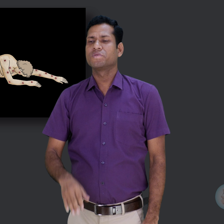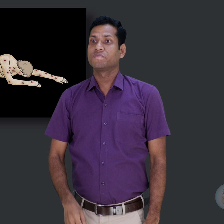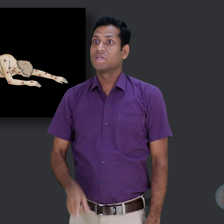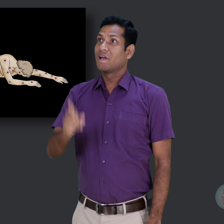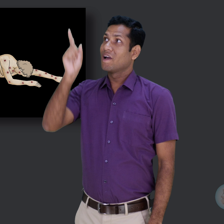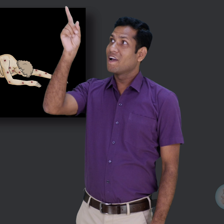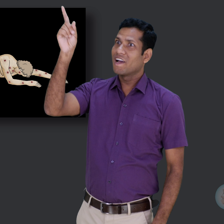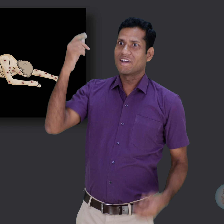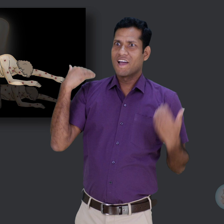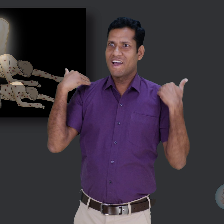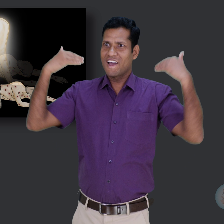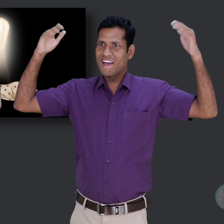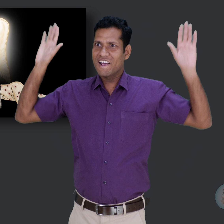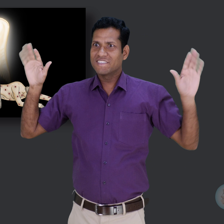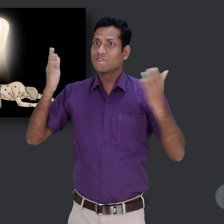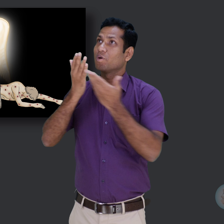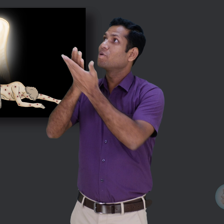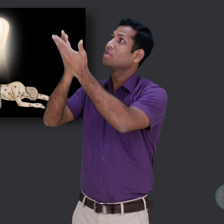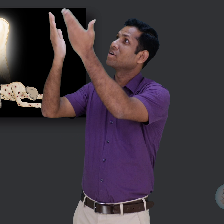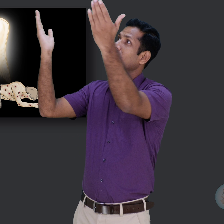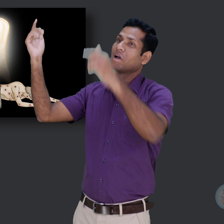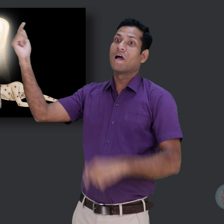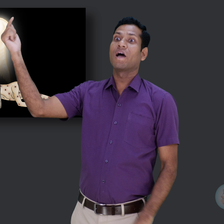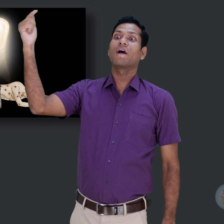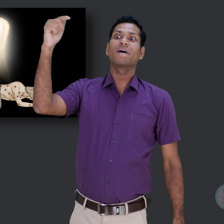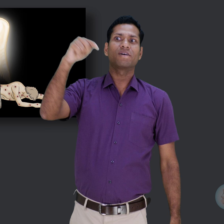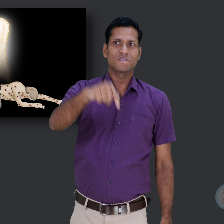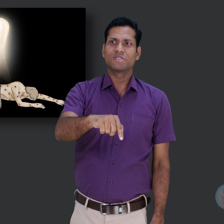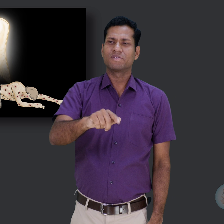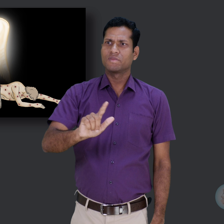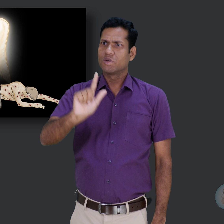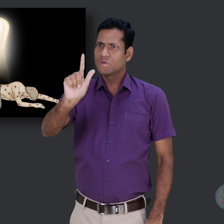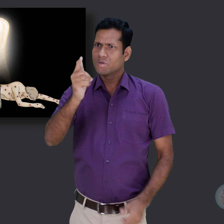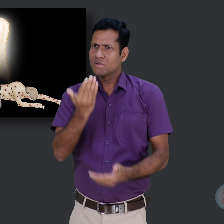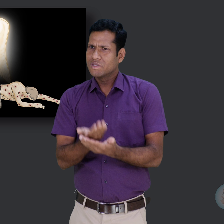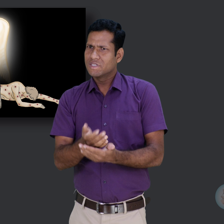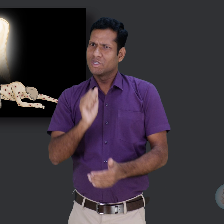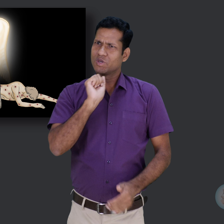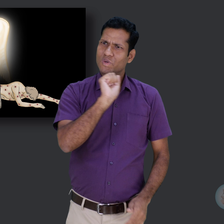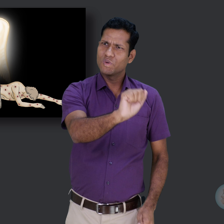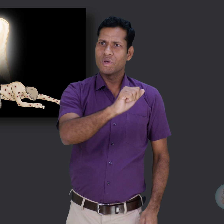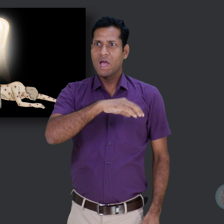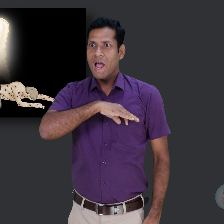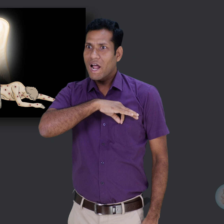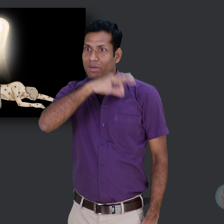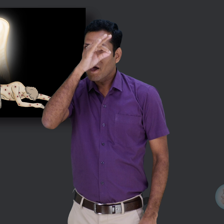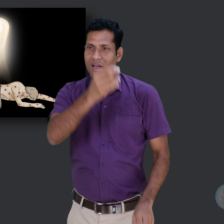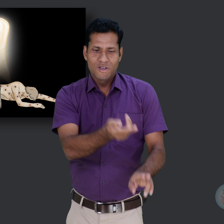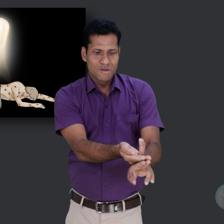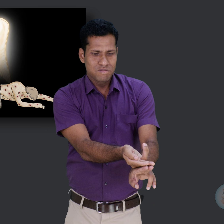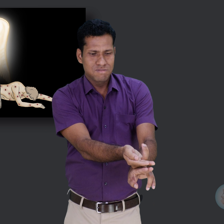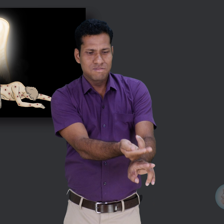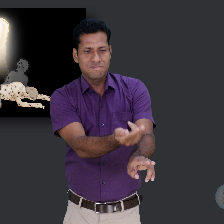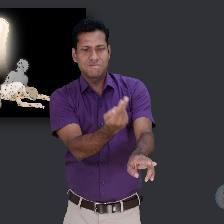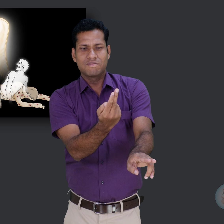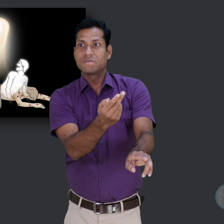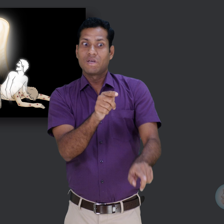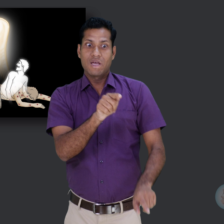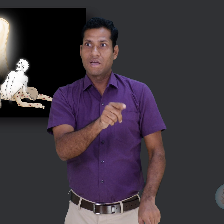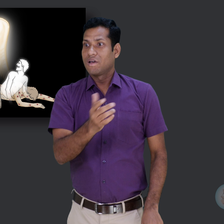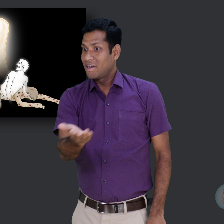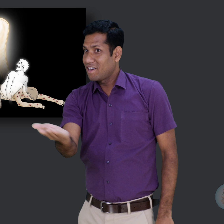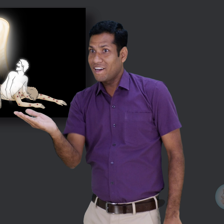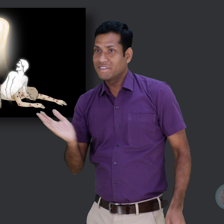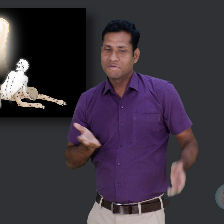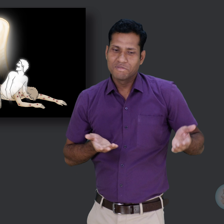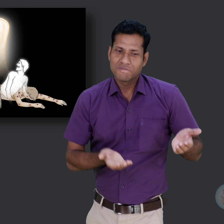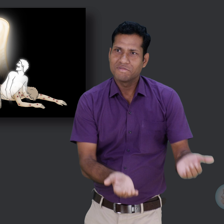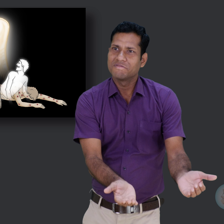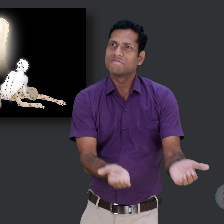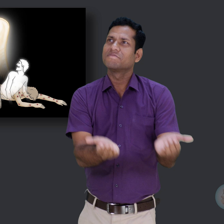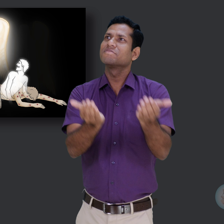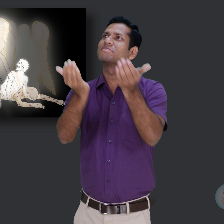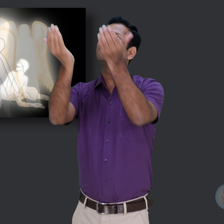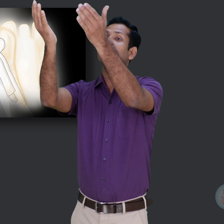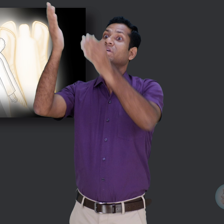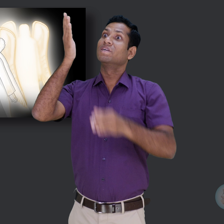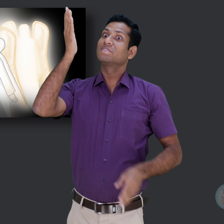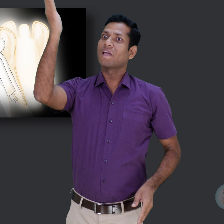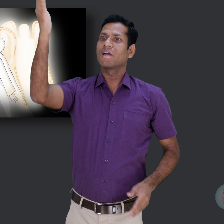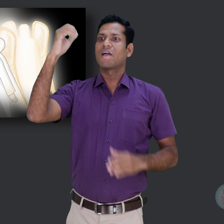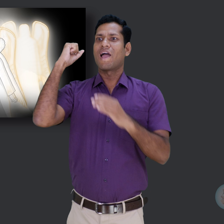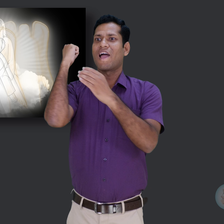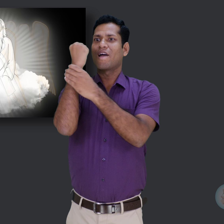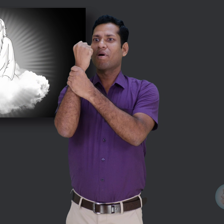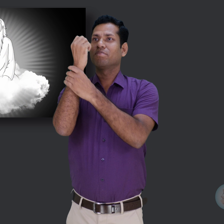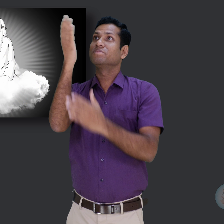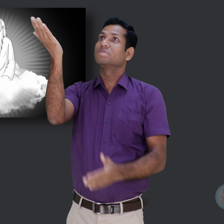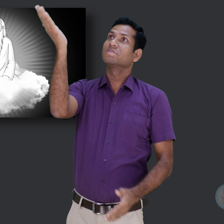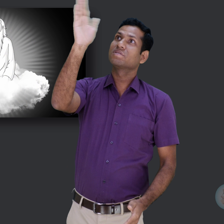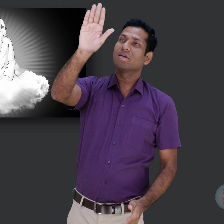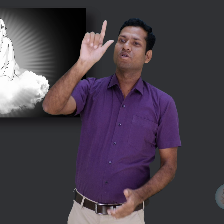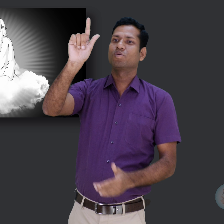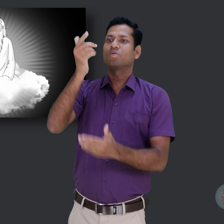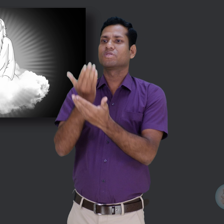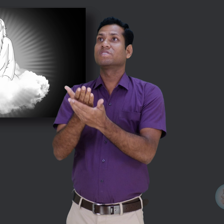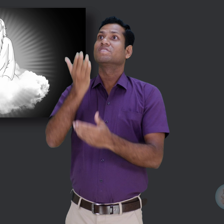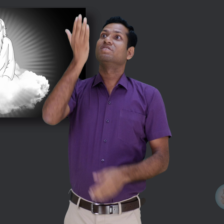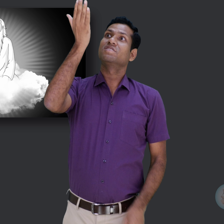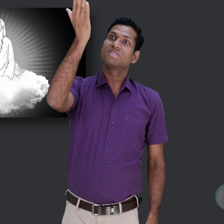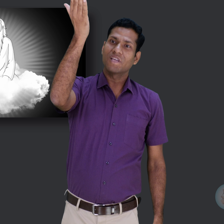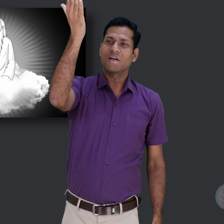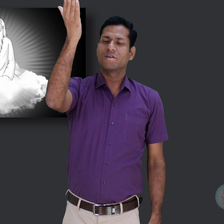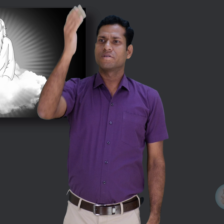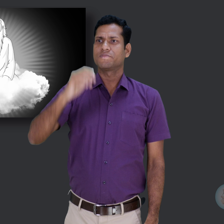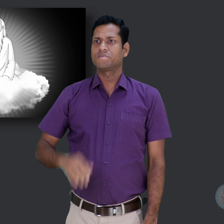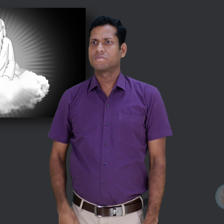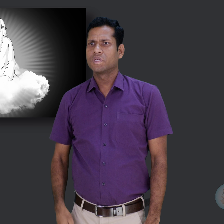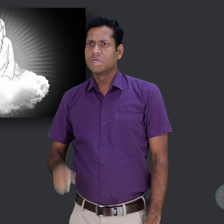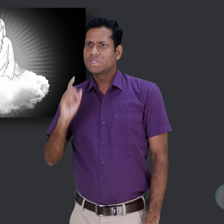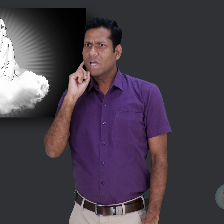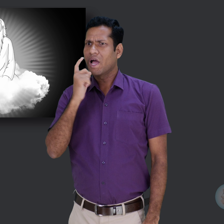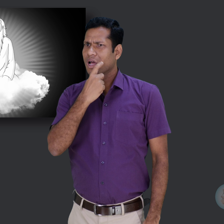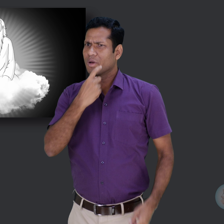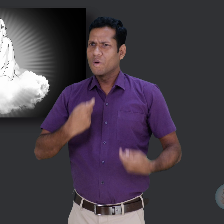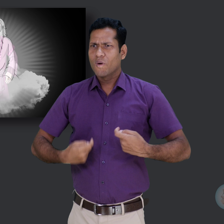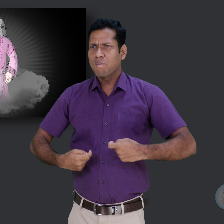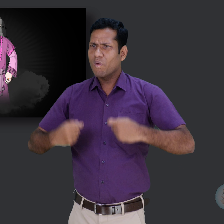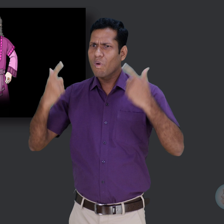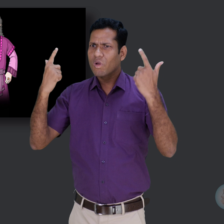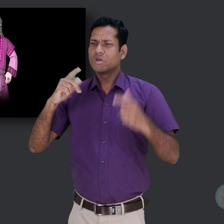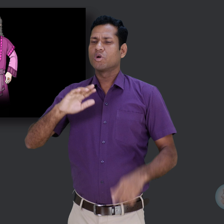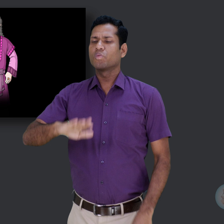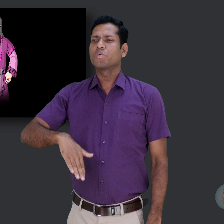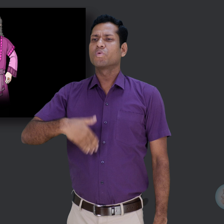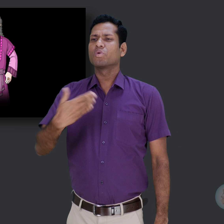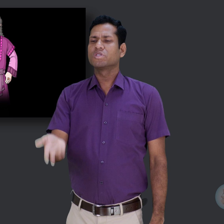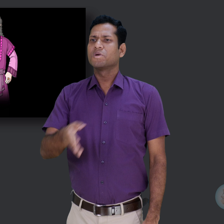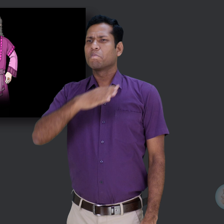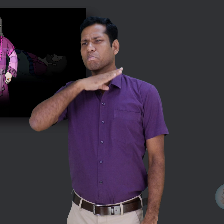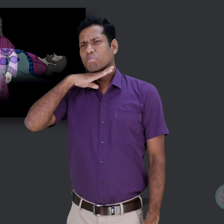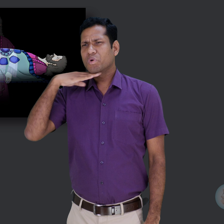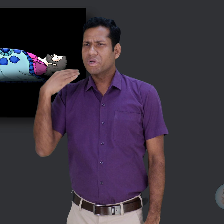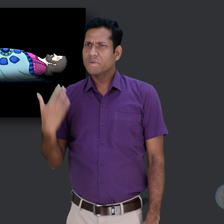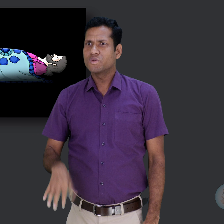One day the beggar died and was carried by the angels to Abraham’s side.